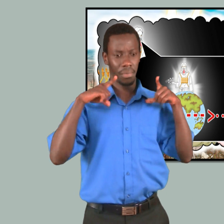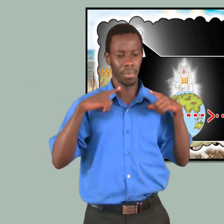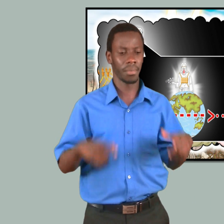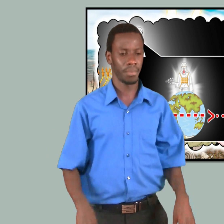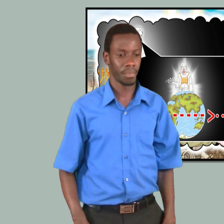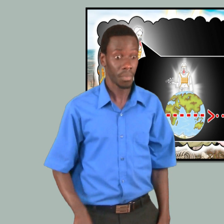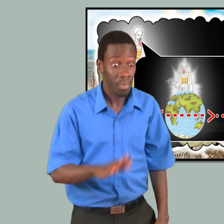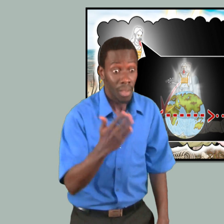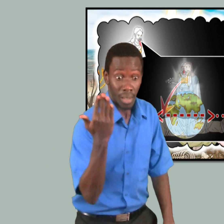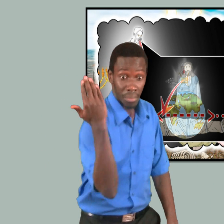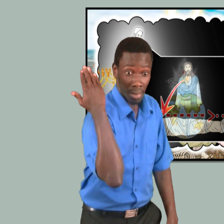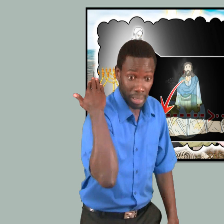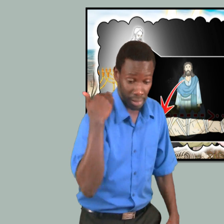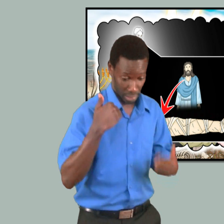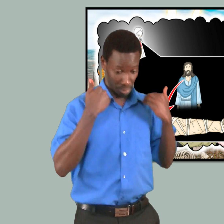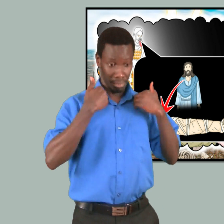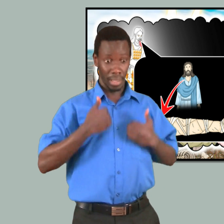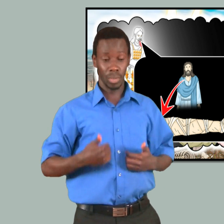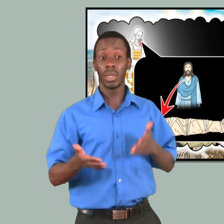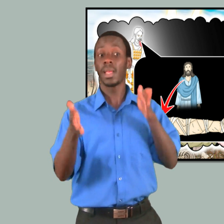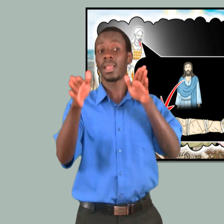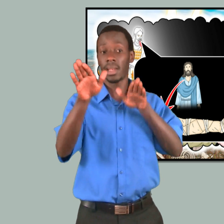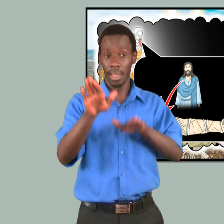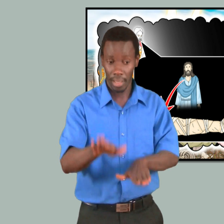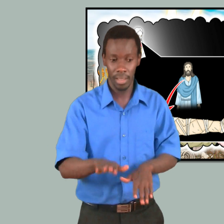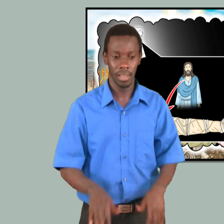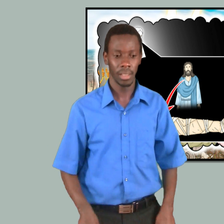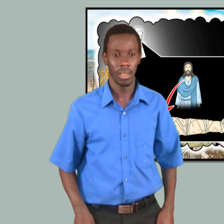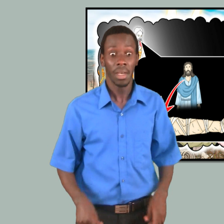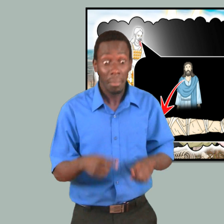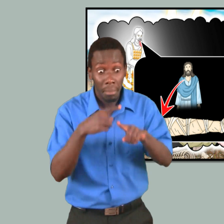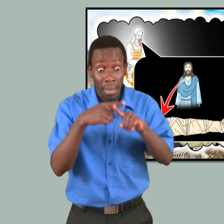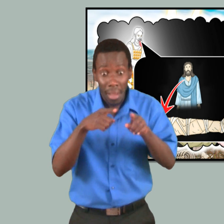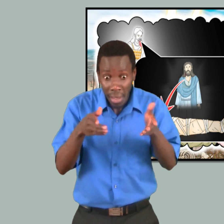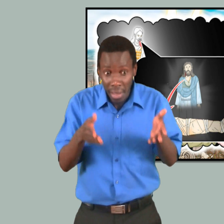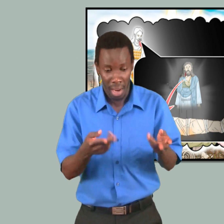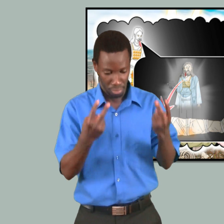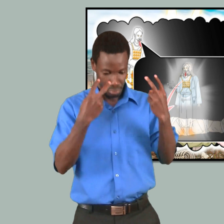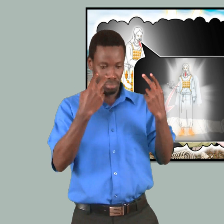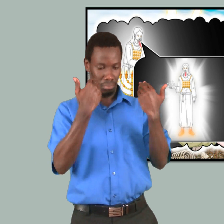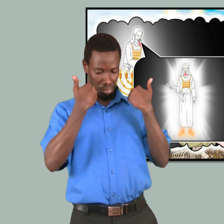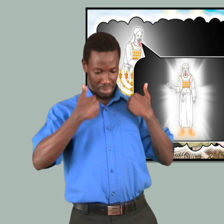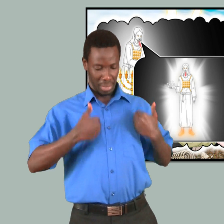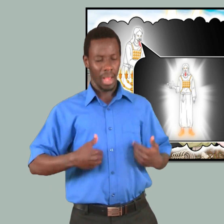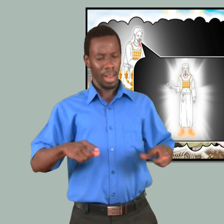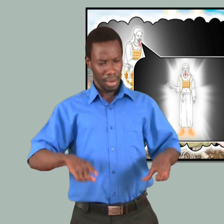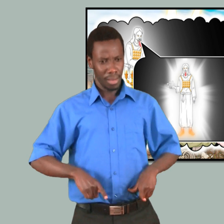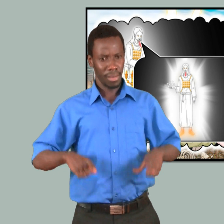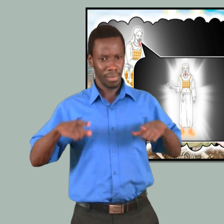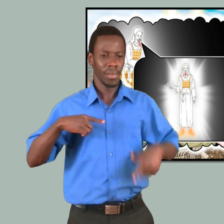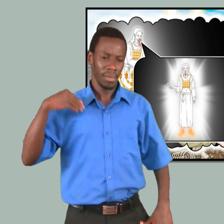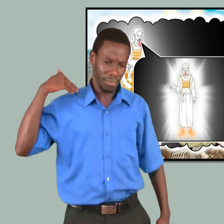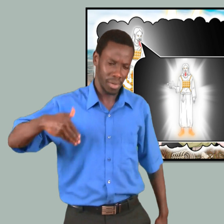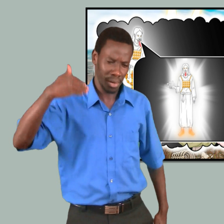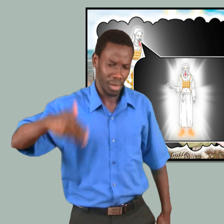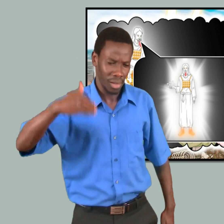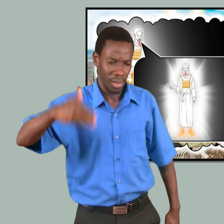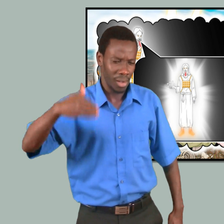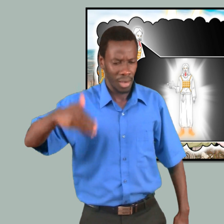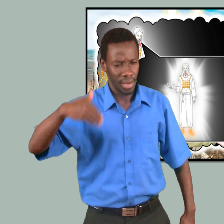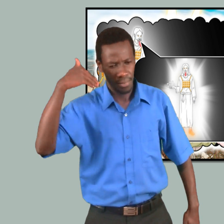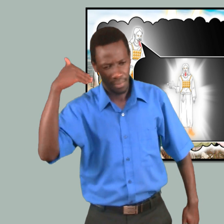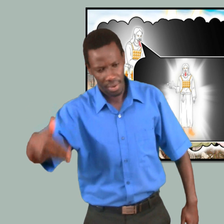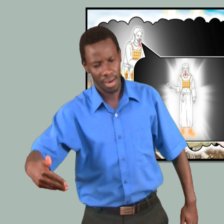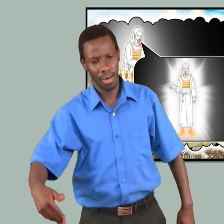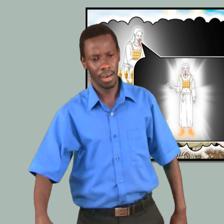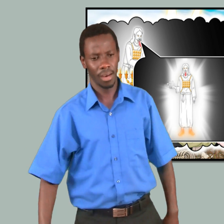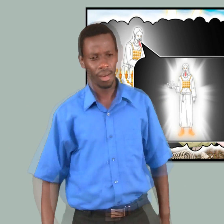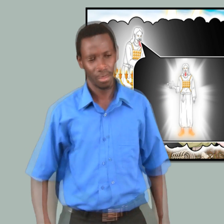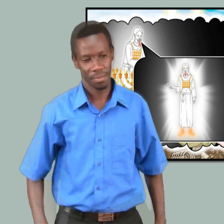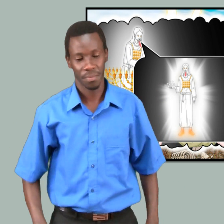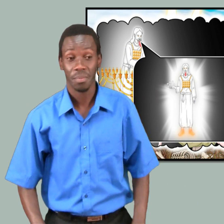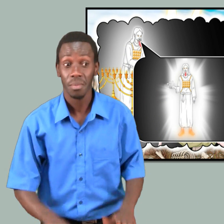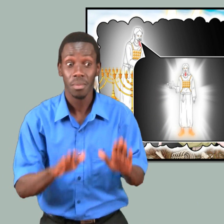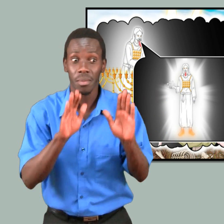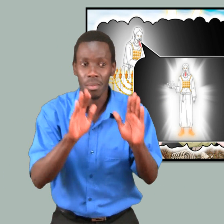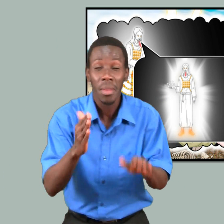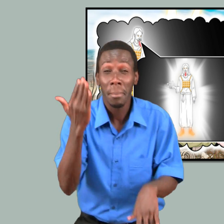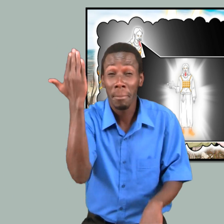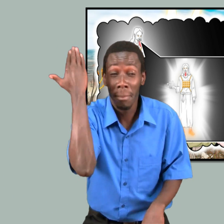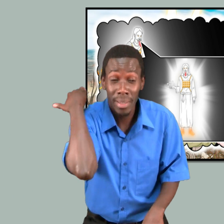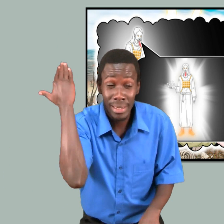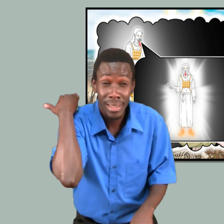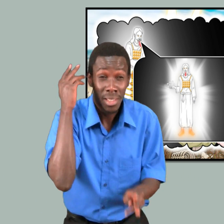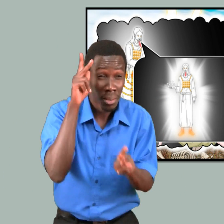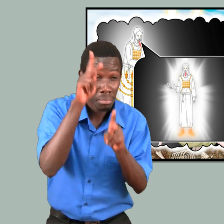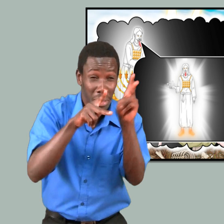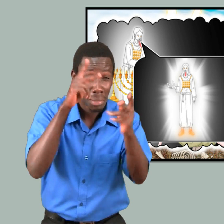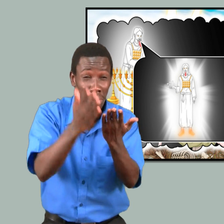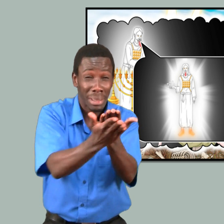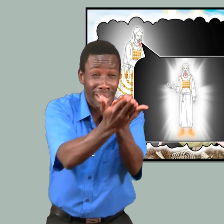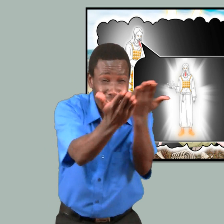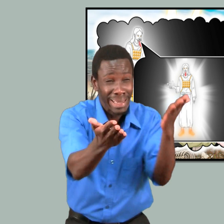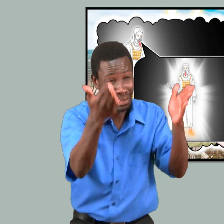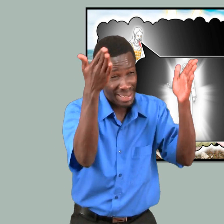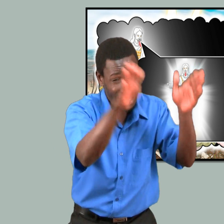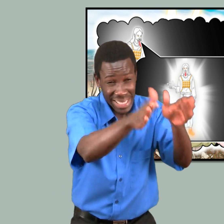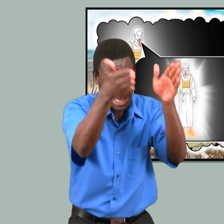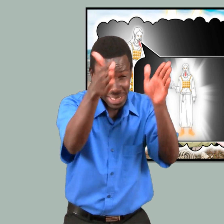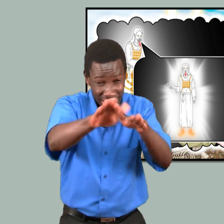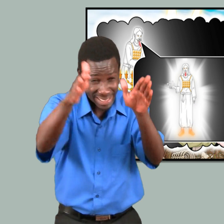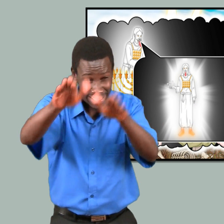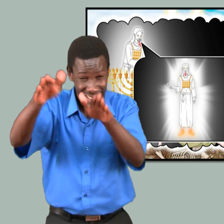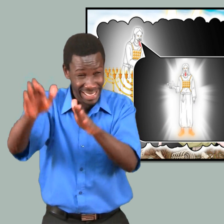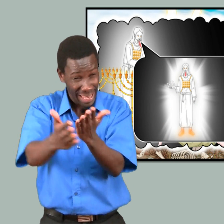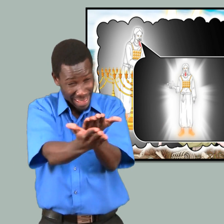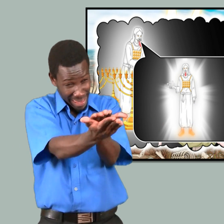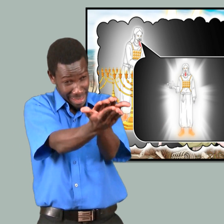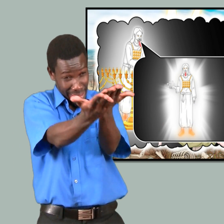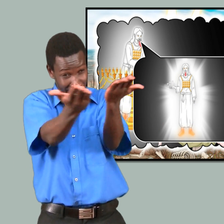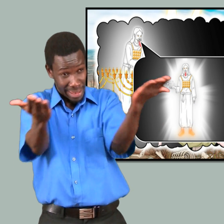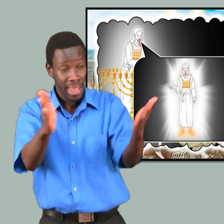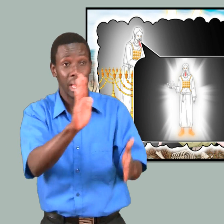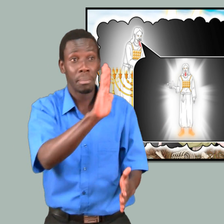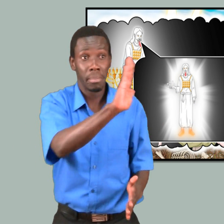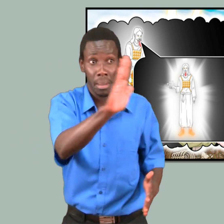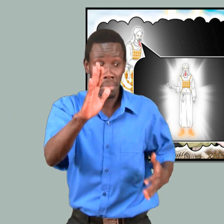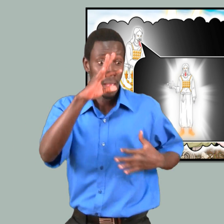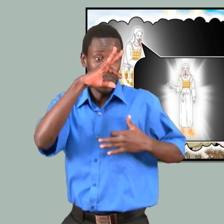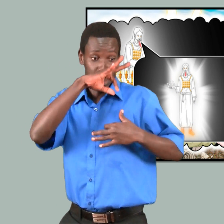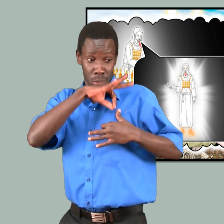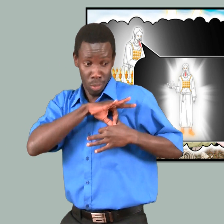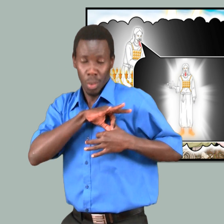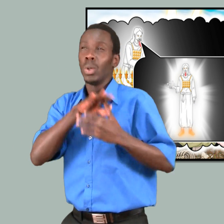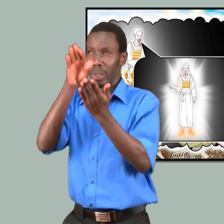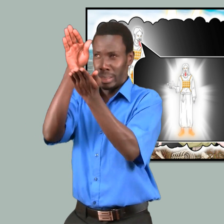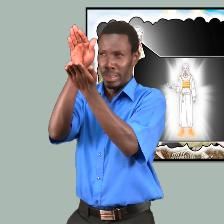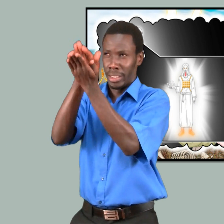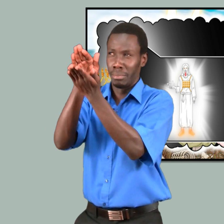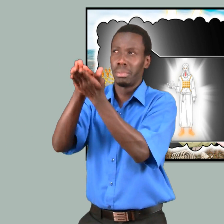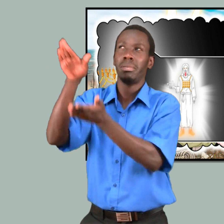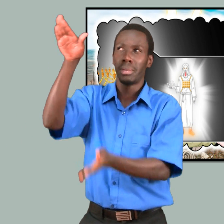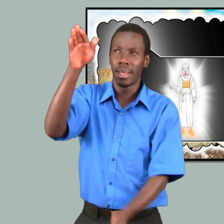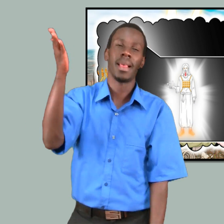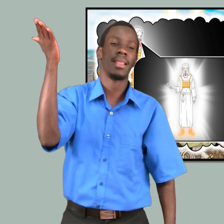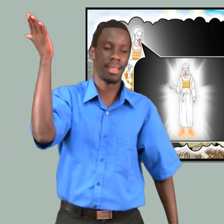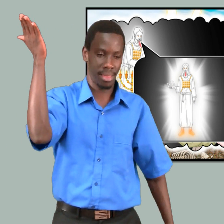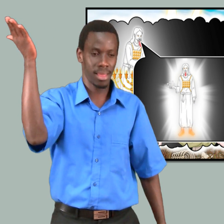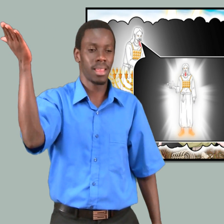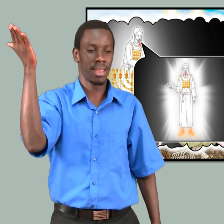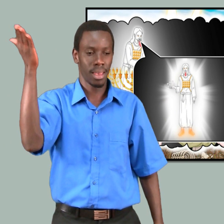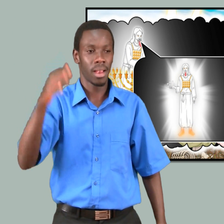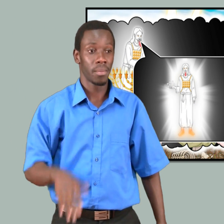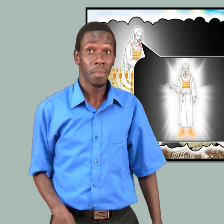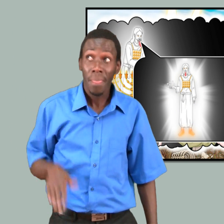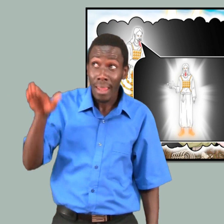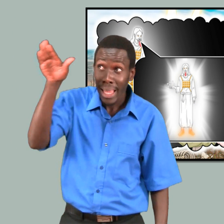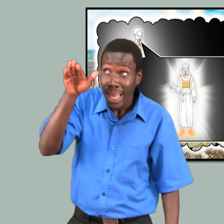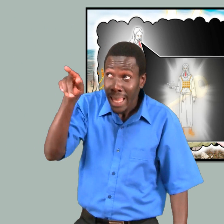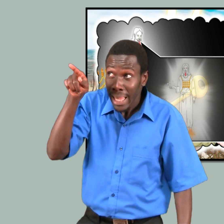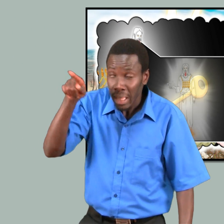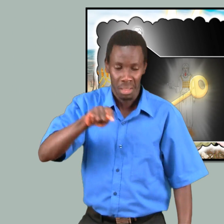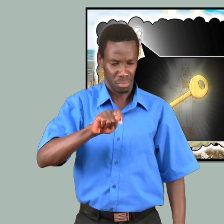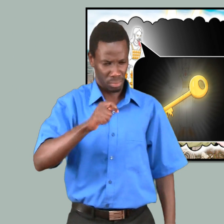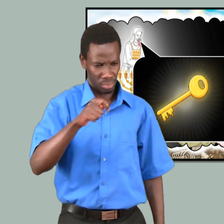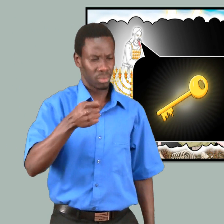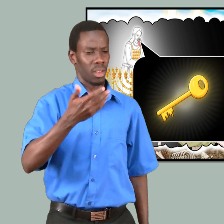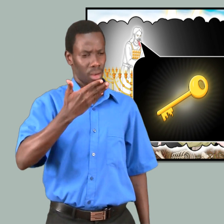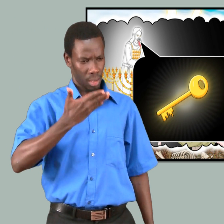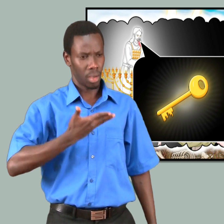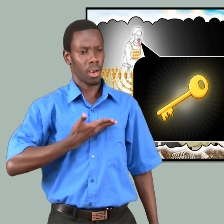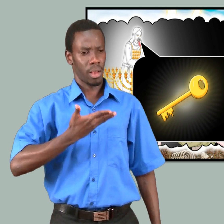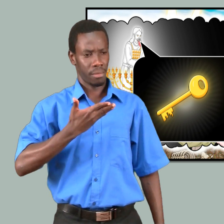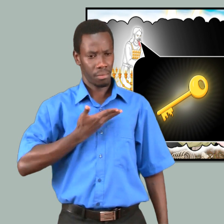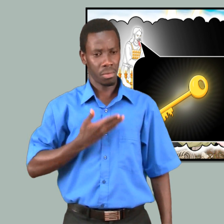I was dead, and behold, now I am alive forever and ever!